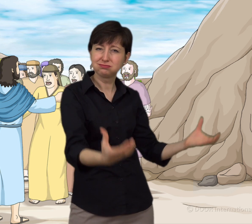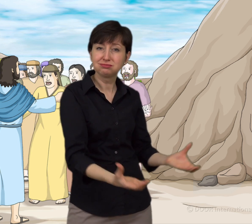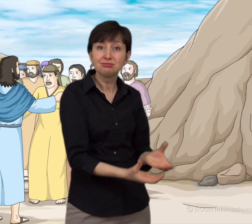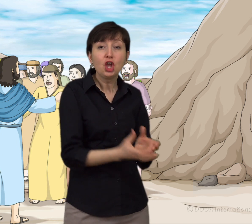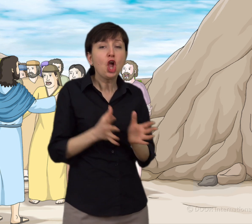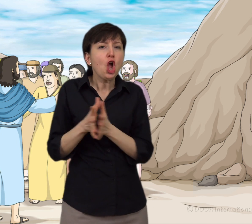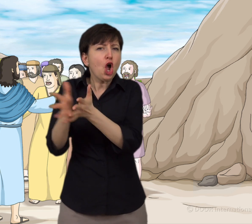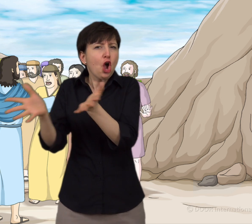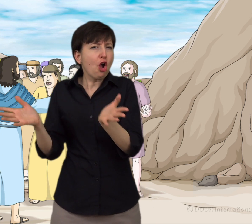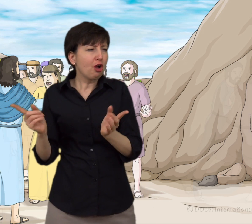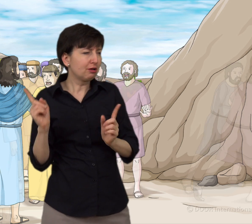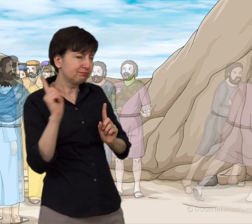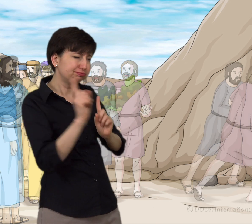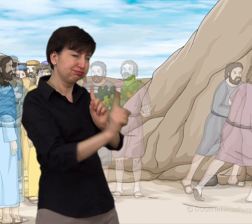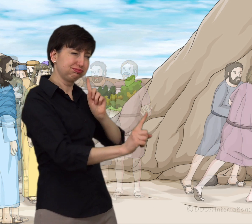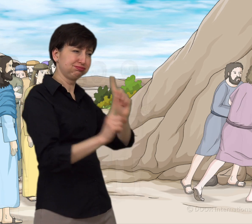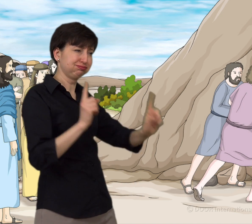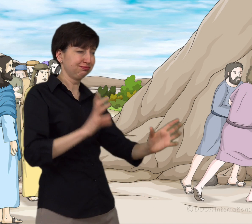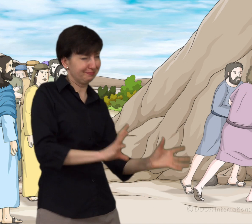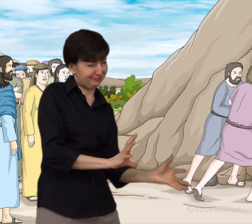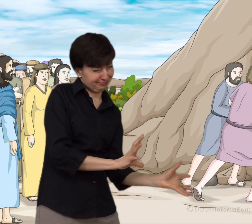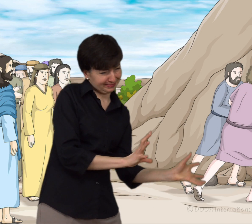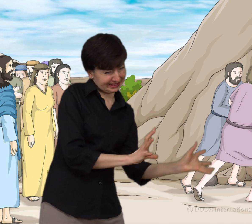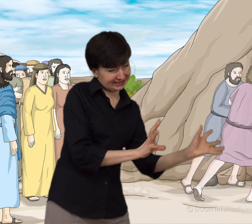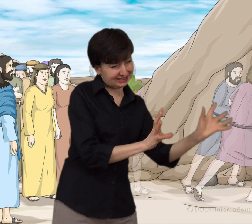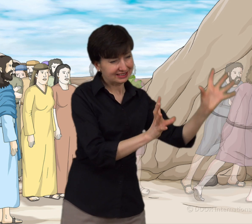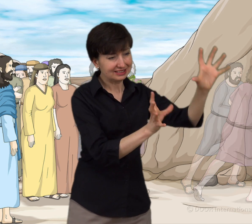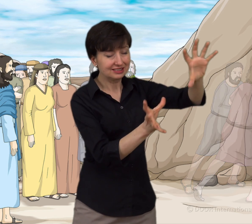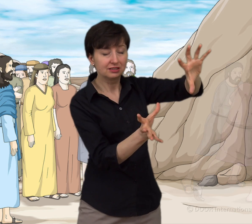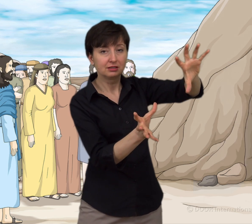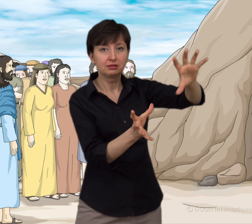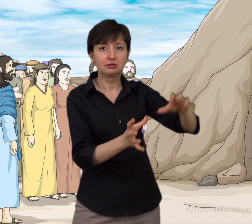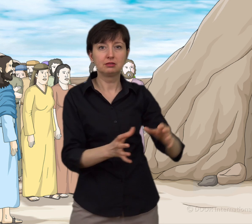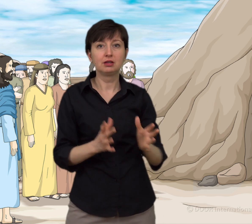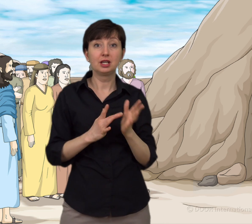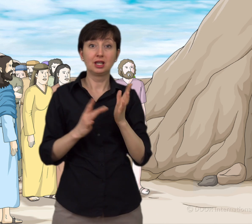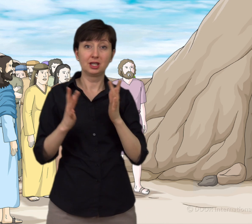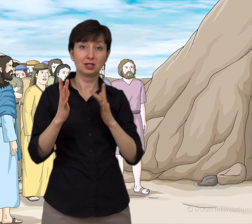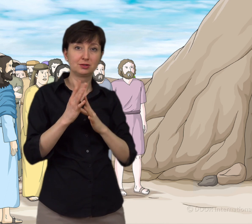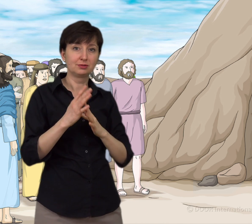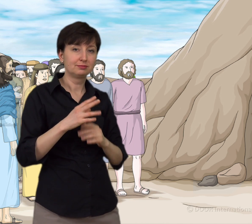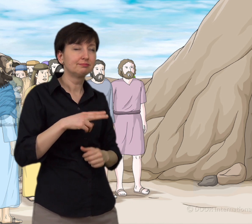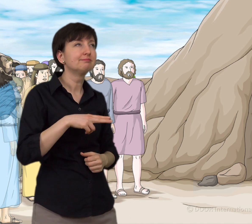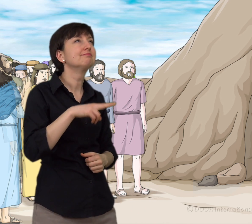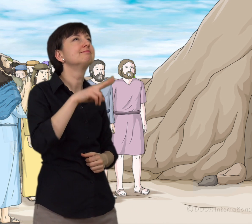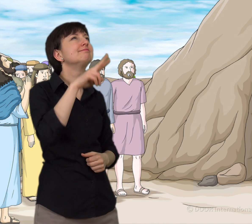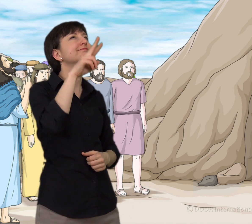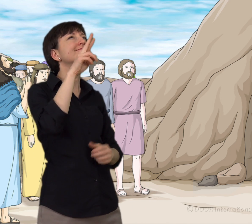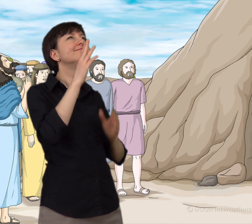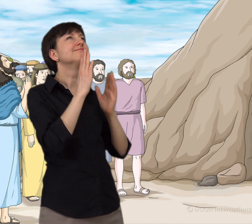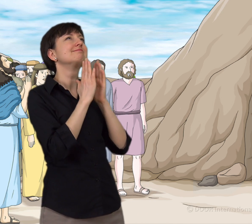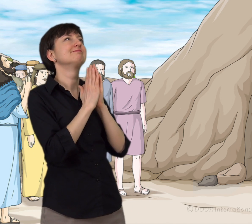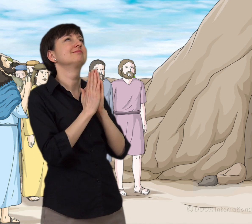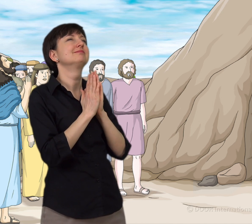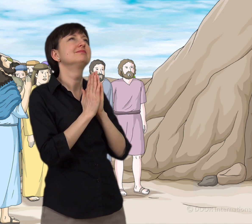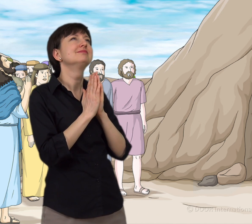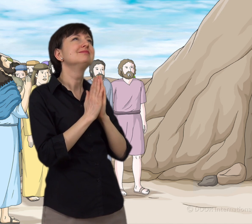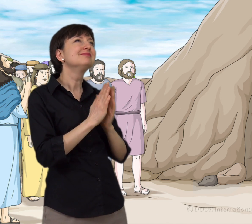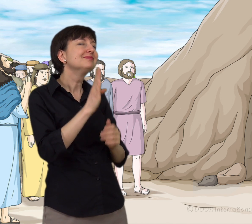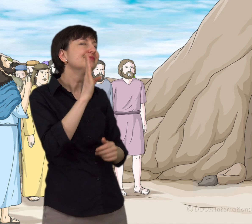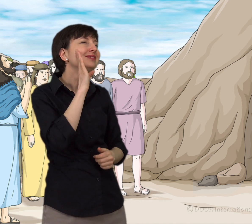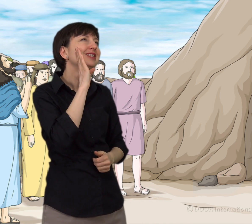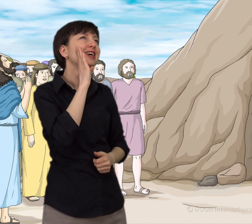So they took away the stone.